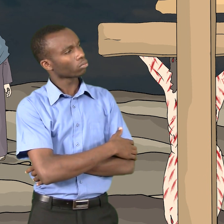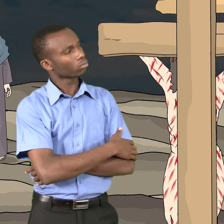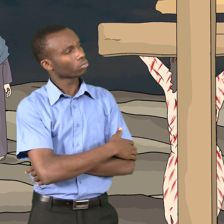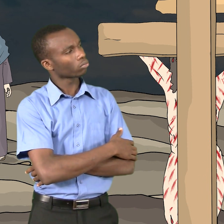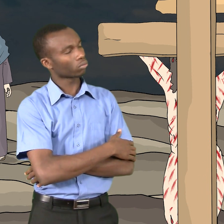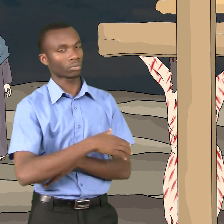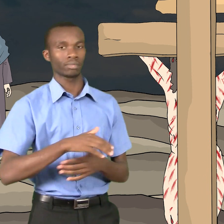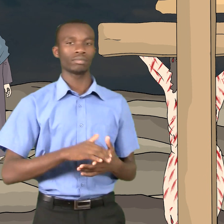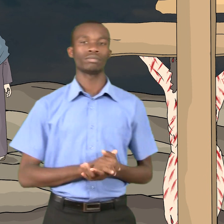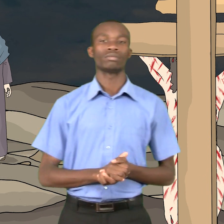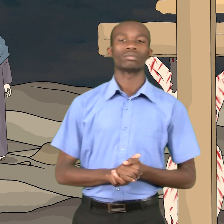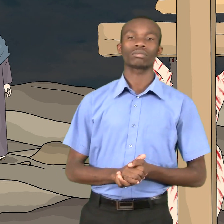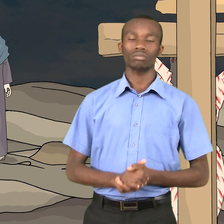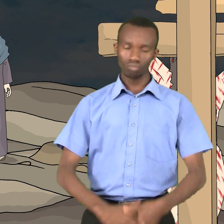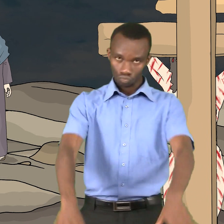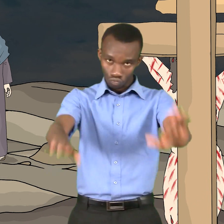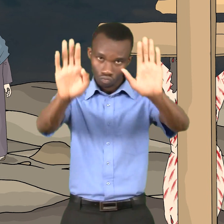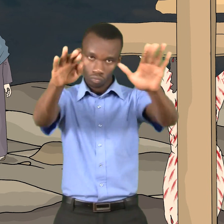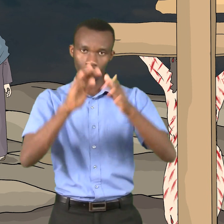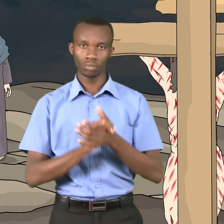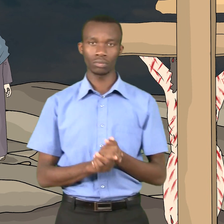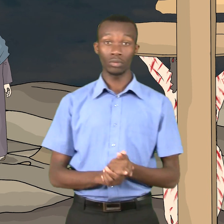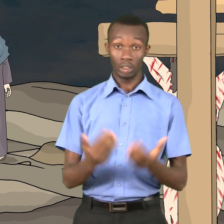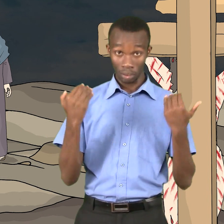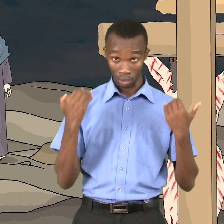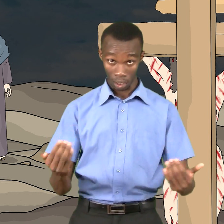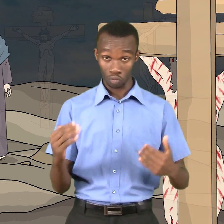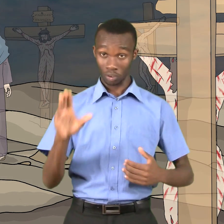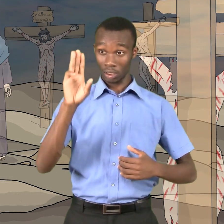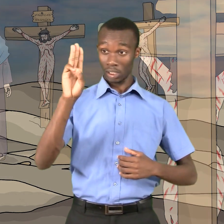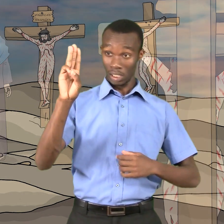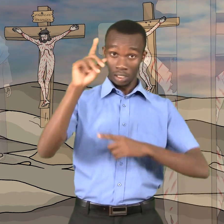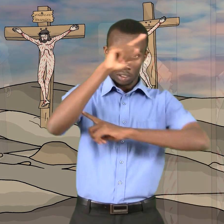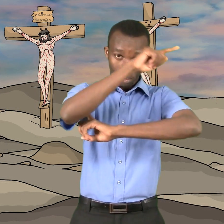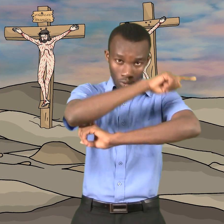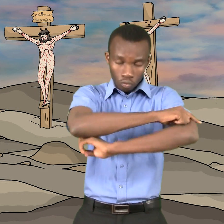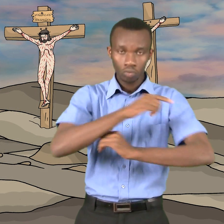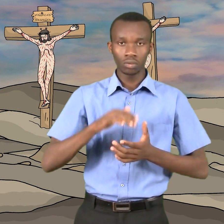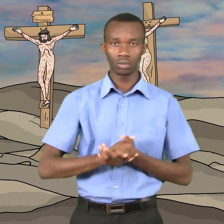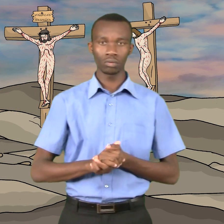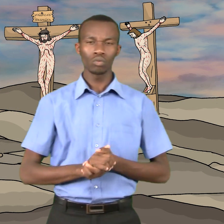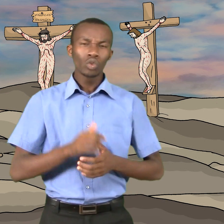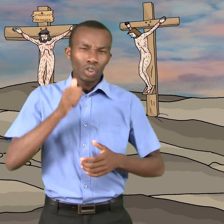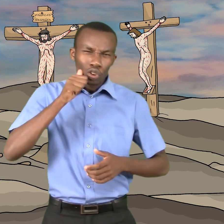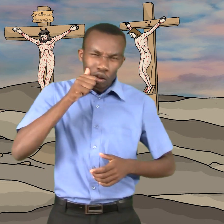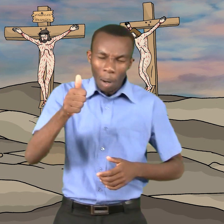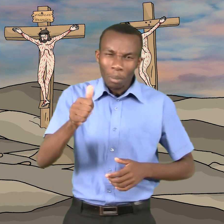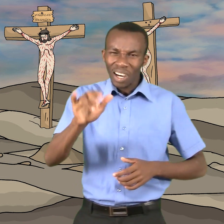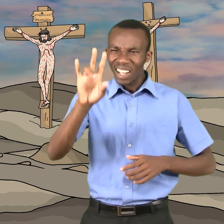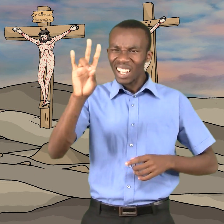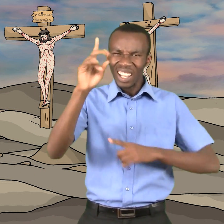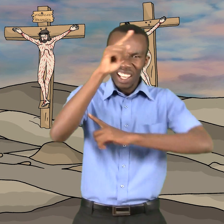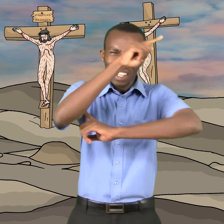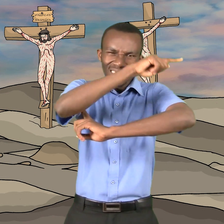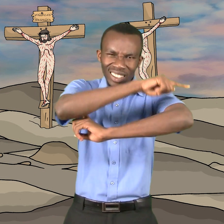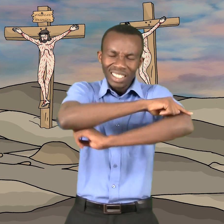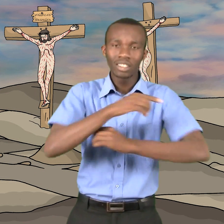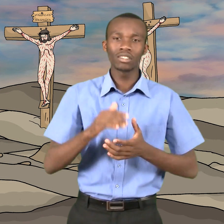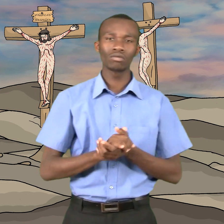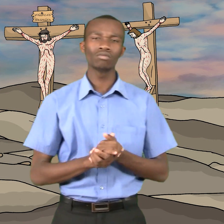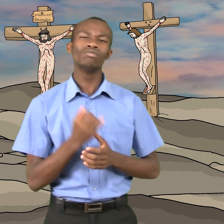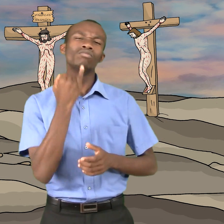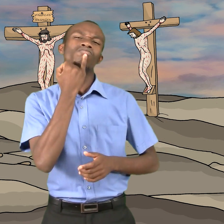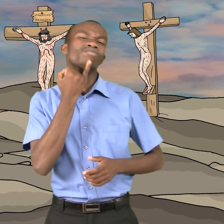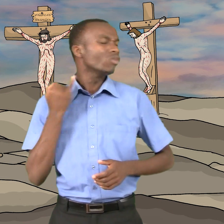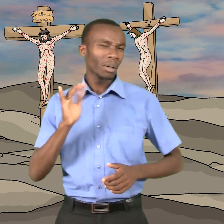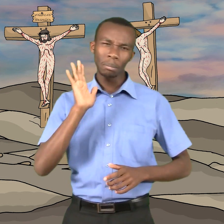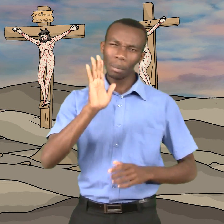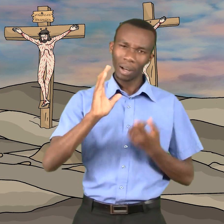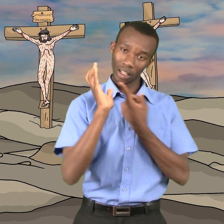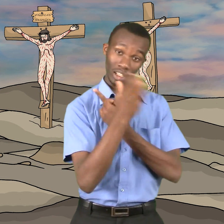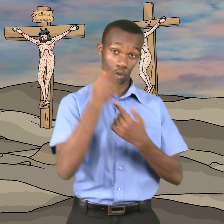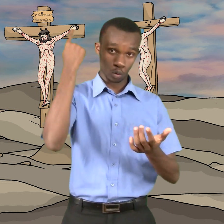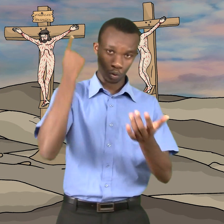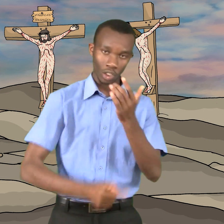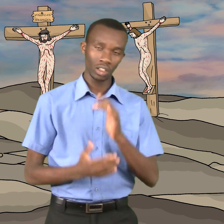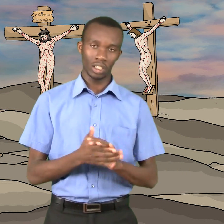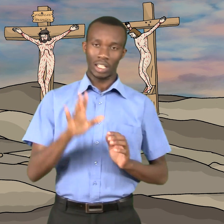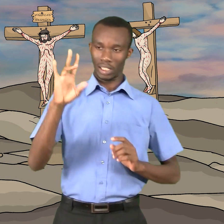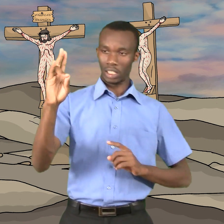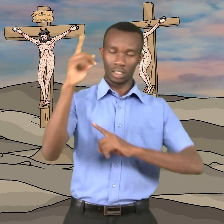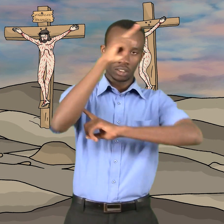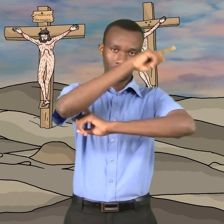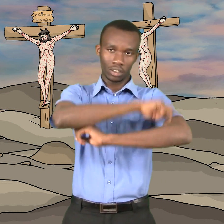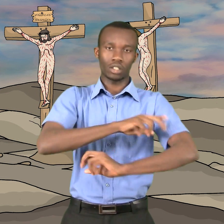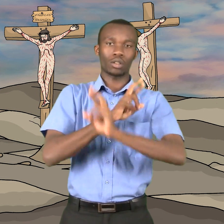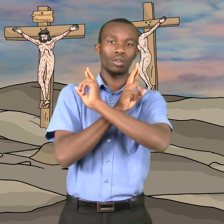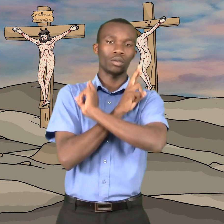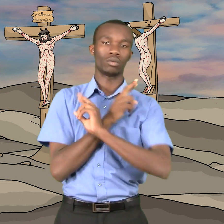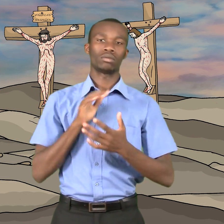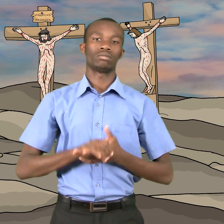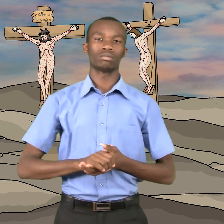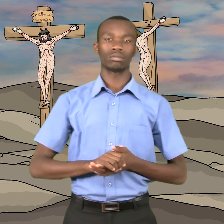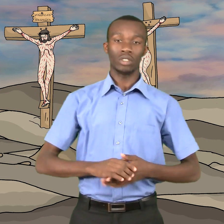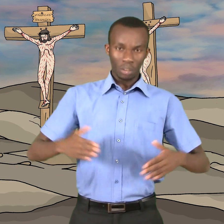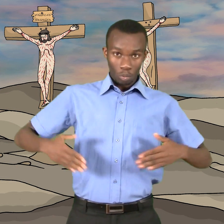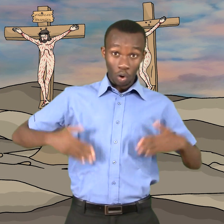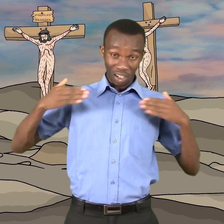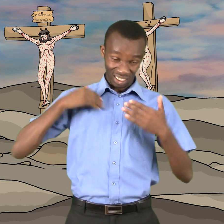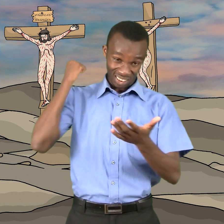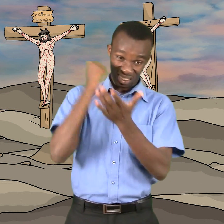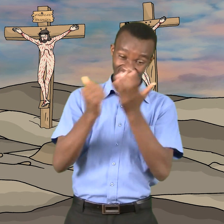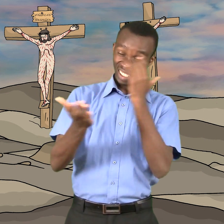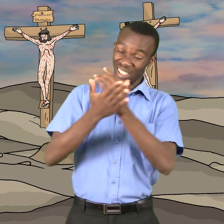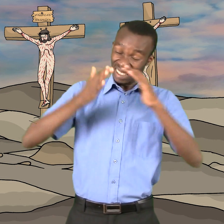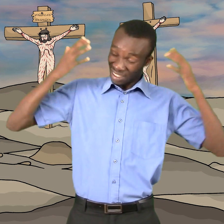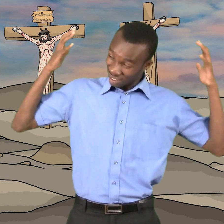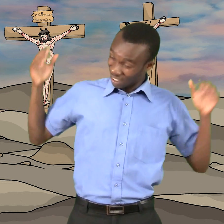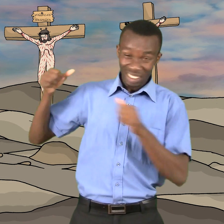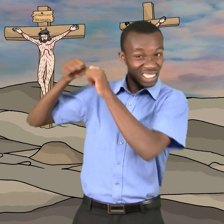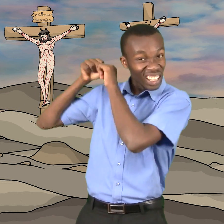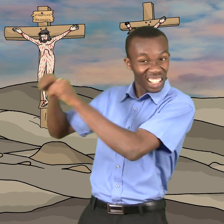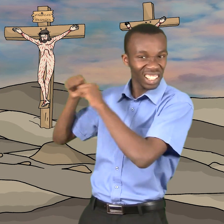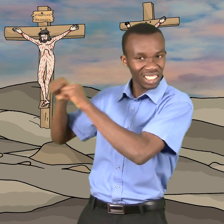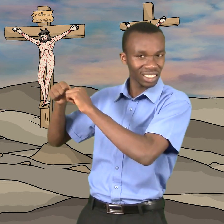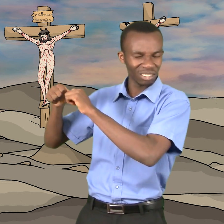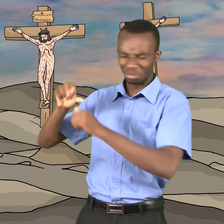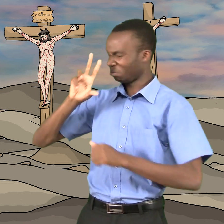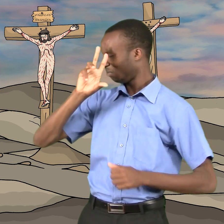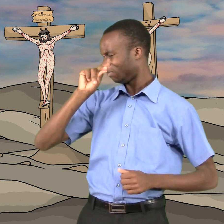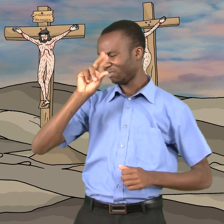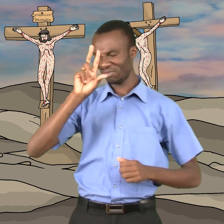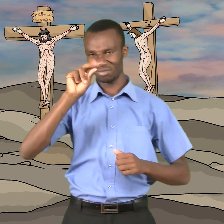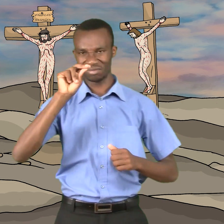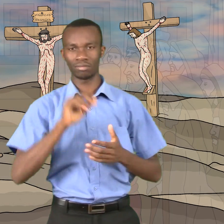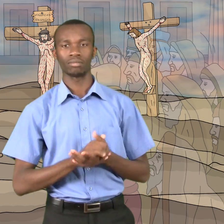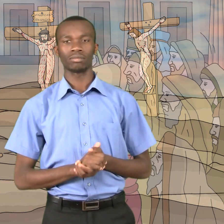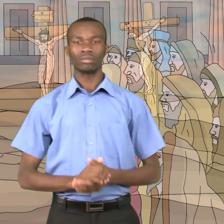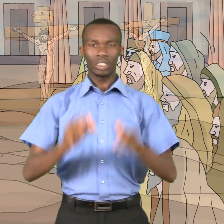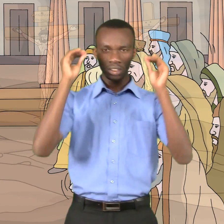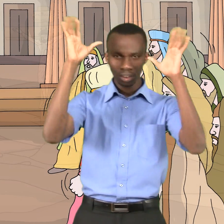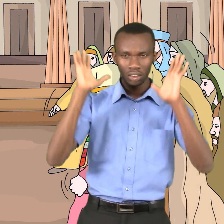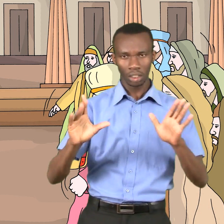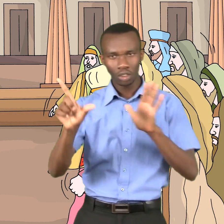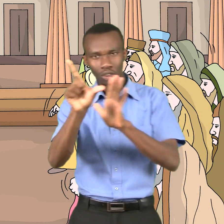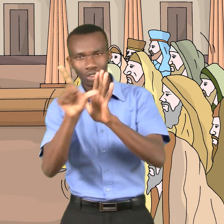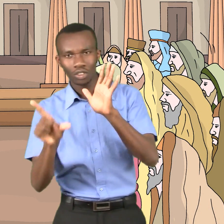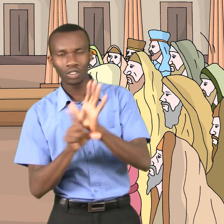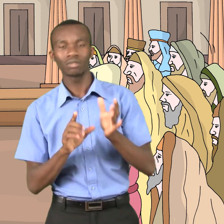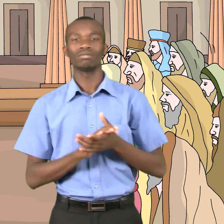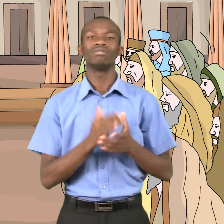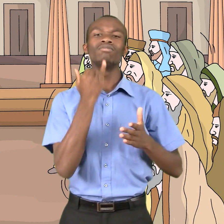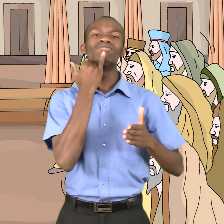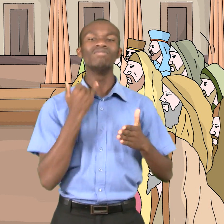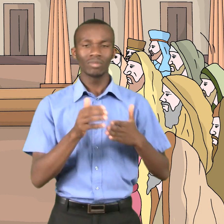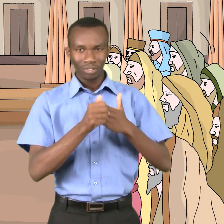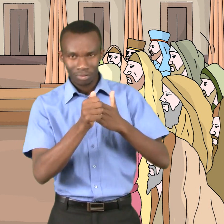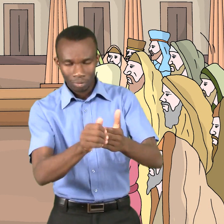“You have a guard,” Pilate said. “Go, make the tomb as secure as you know how.” So they went and secured the tomb by sealing the stone and posting the guard. Then Jesus said, “Father, forgive them, for they do not know what they are doing.” And they divided up His garments by casting lots. One of the criminals who hung there heaped abuse on Him. “Are You not the Christ?” he said. “Save Yourself and us!” But the other one rebuked him, saying, “Do you not even fear God, since you are under the same judgment? We are punished justly, for we are receiving what our actions deserve. But this man has done nothing wrong.” Then he said, “Jesus, remember me when You come into Your kingdom!” And Jesus said to him, “Truly I tell you, today you will be with Me in Paradise.” It was the day of Preparation, and the next day was a High Sabbath.